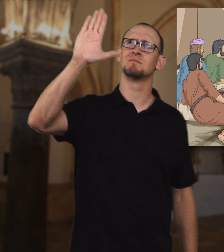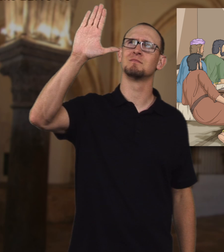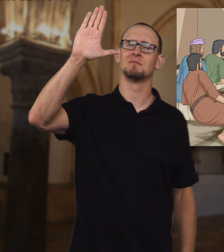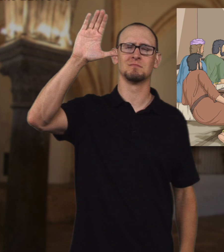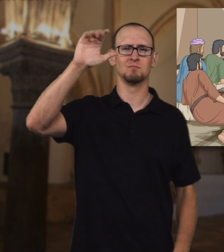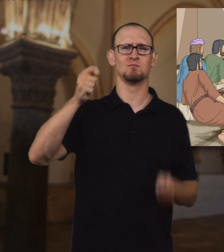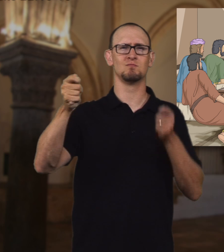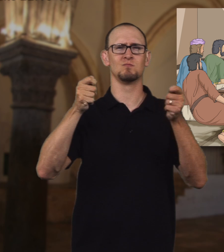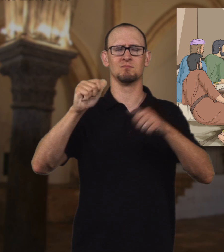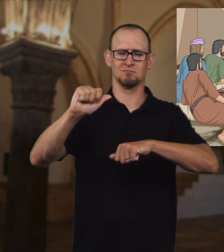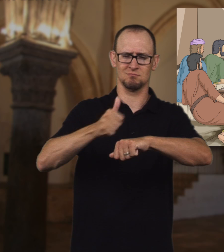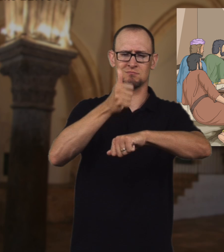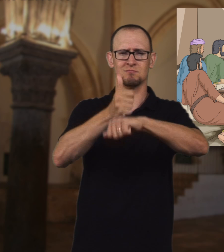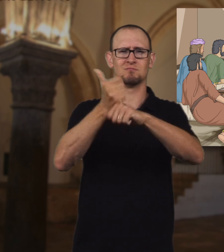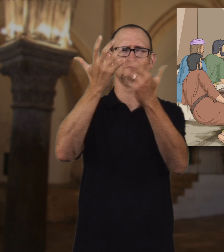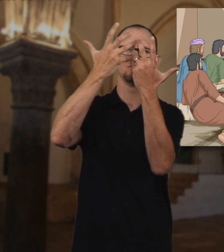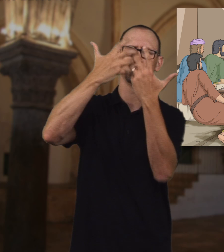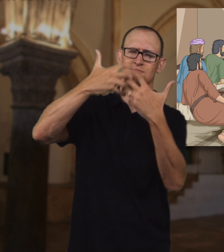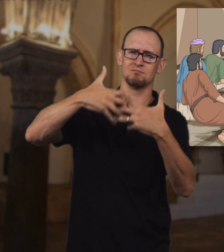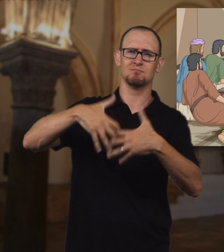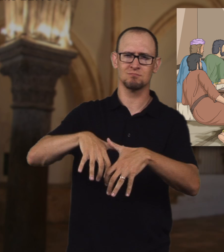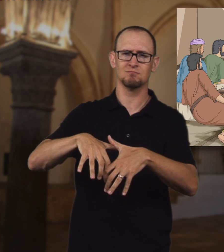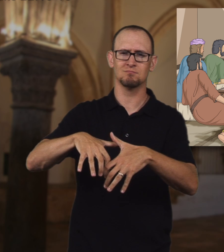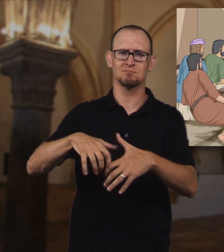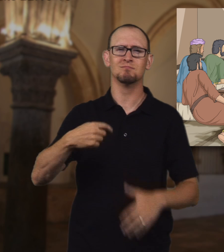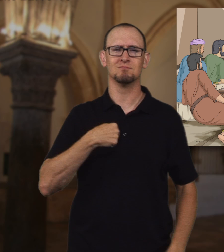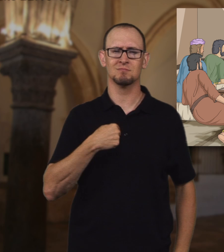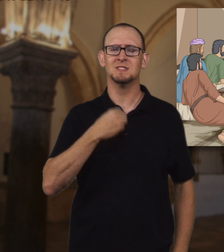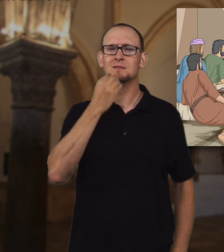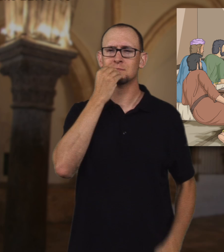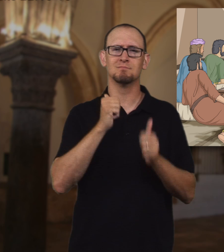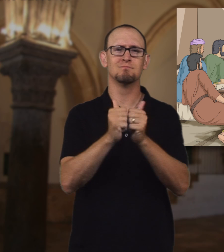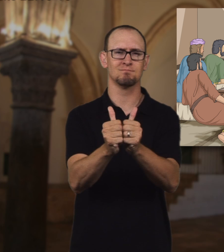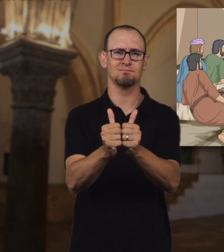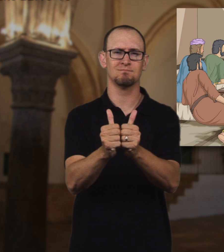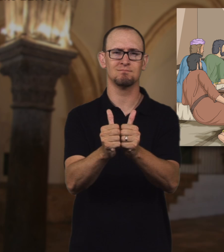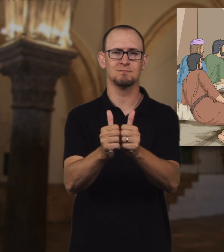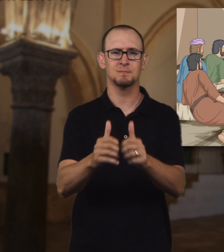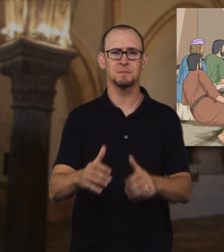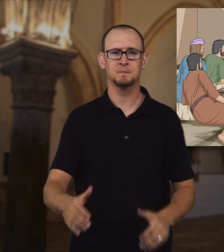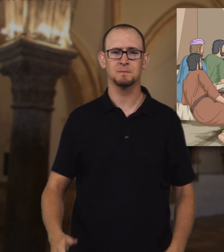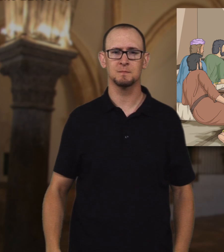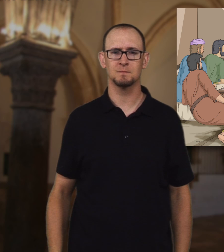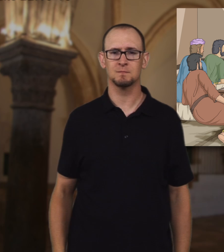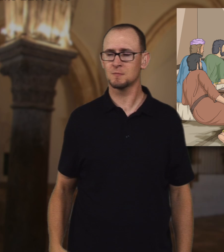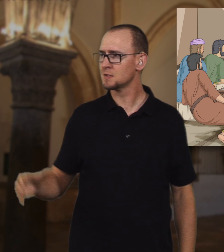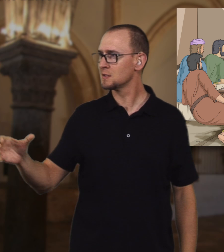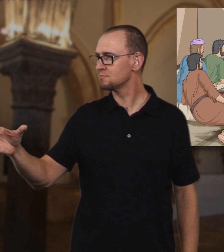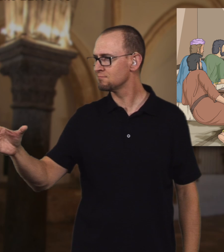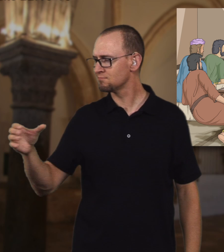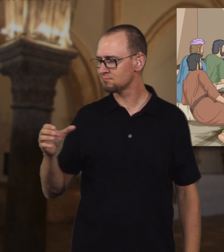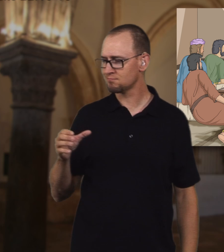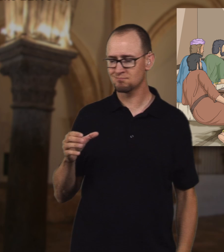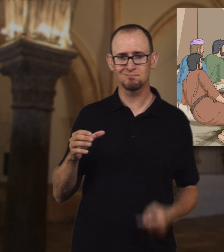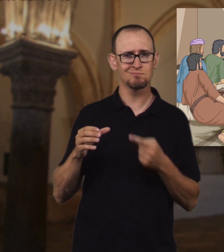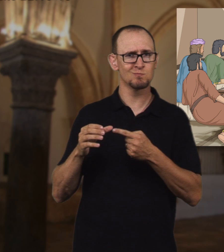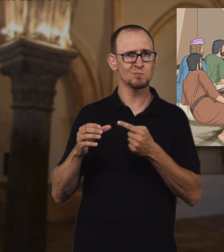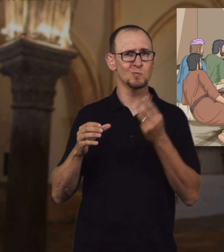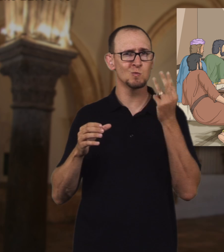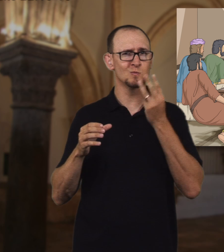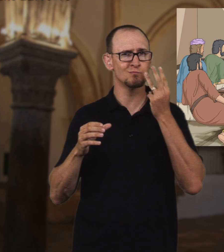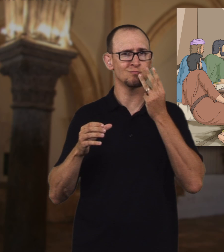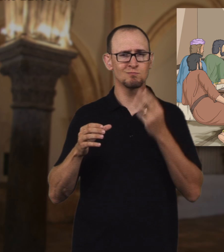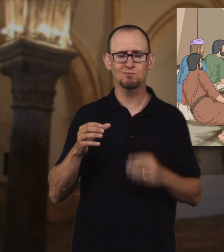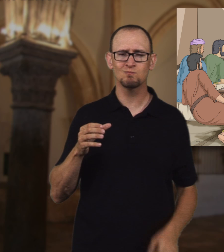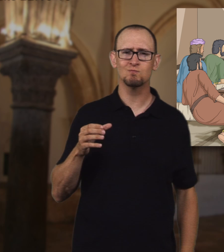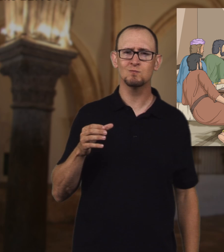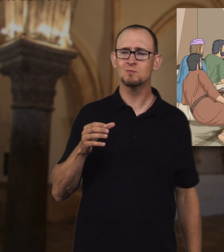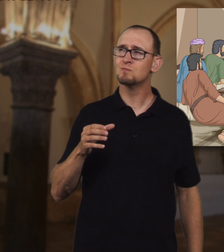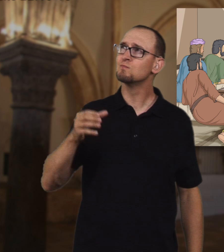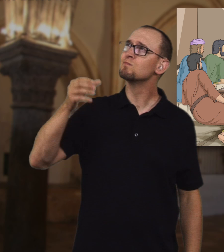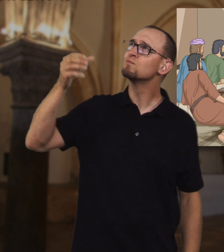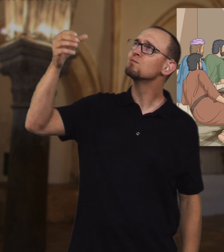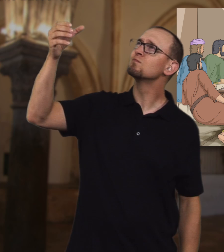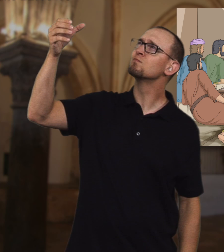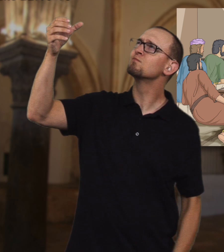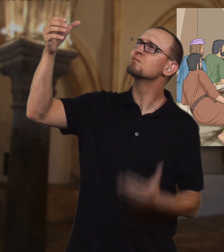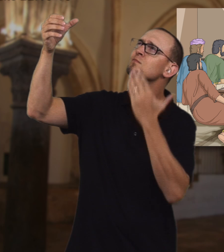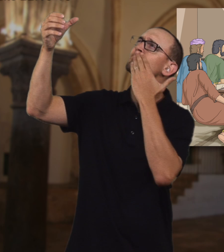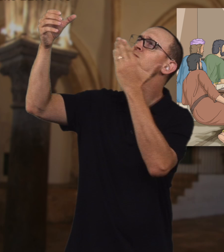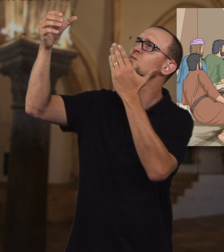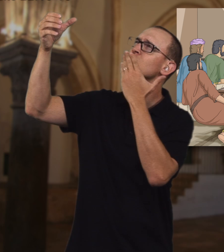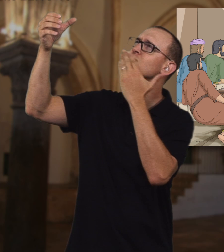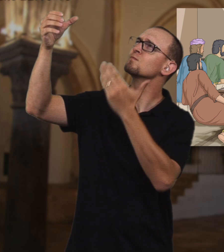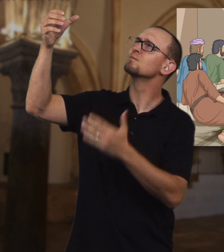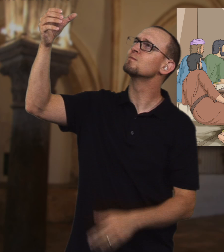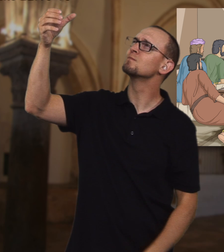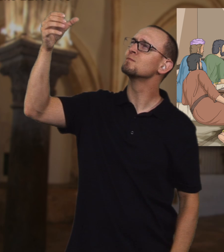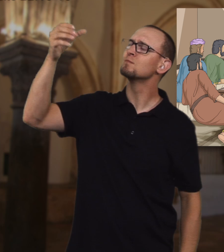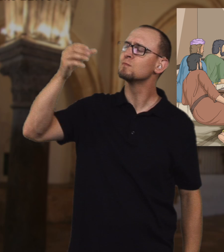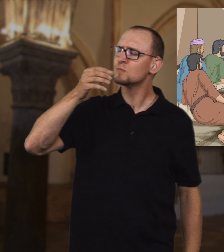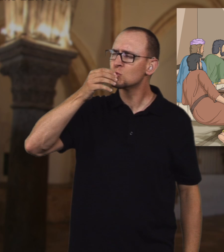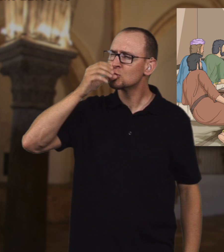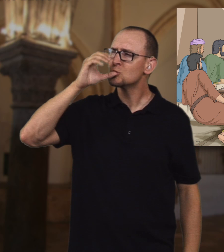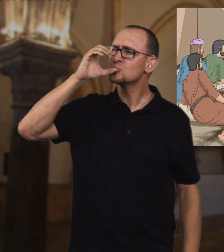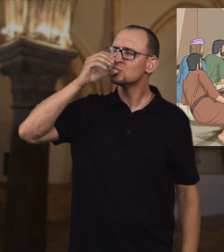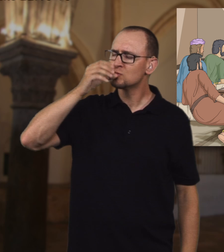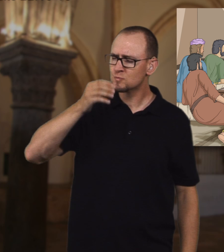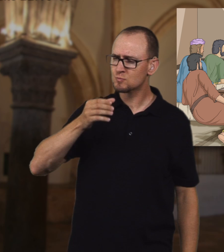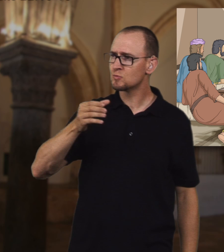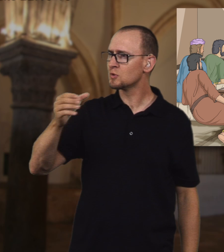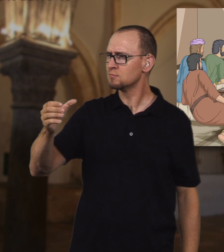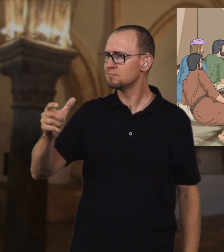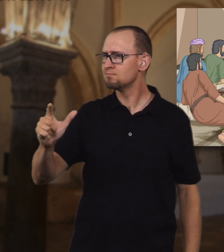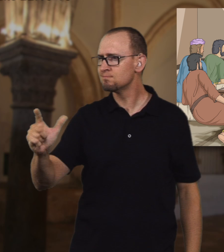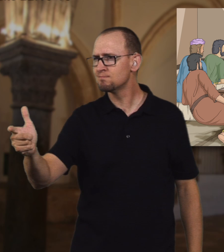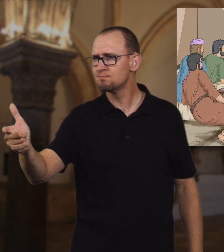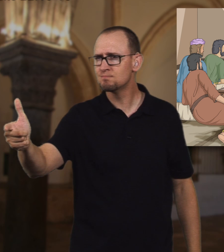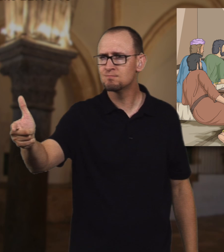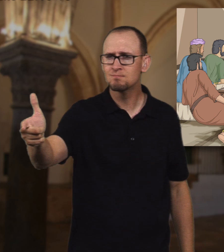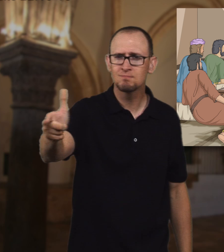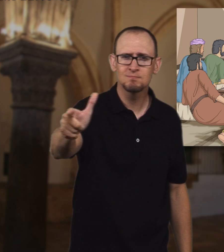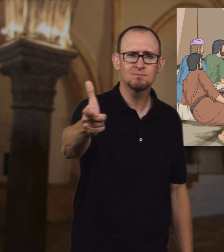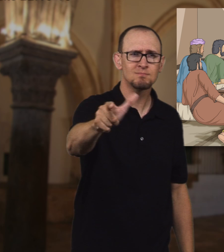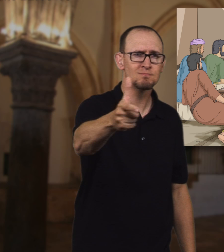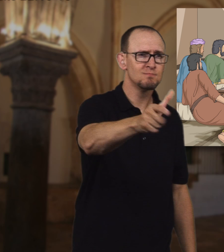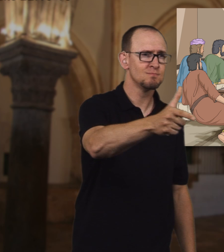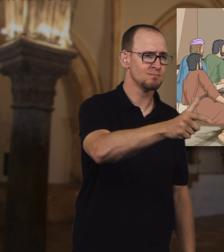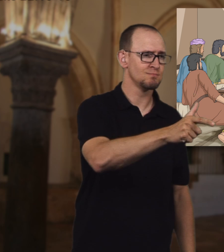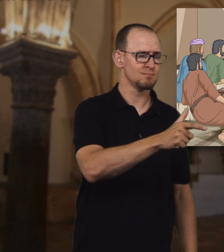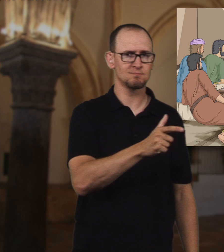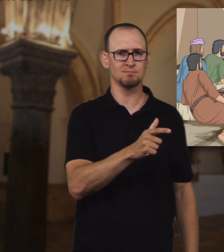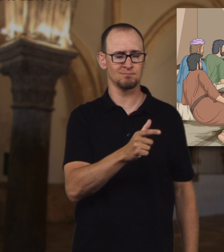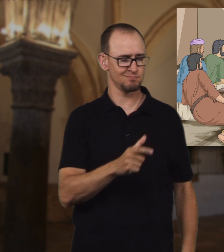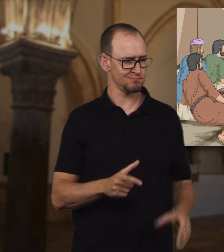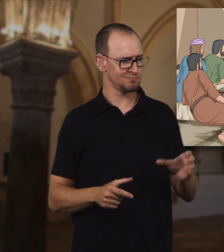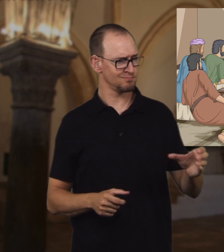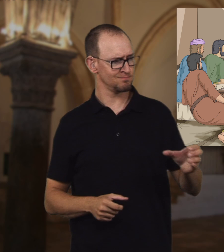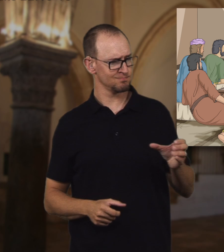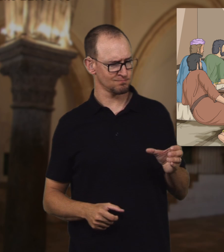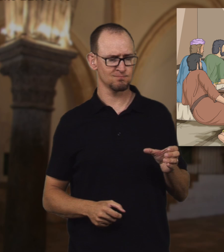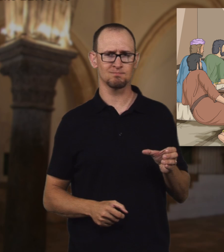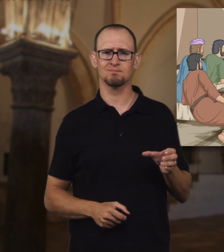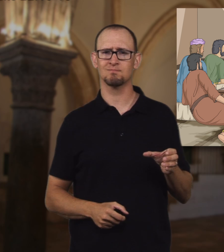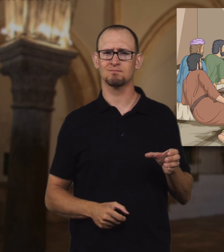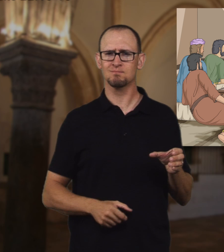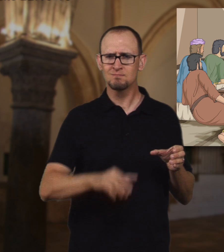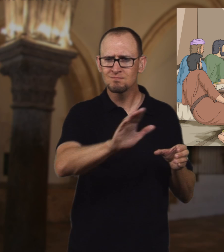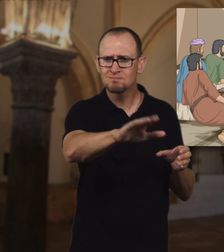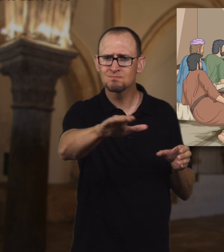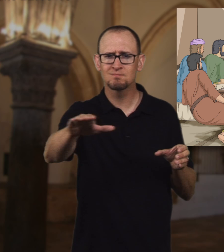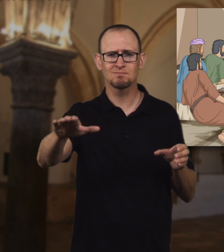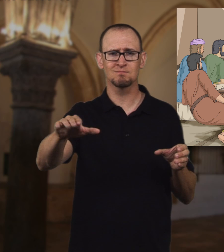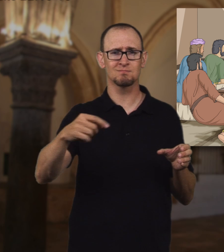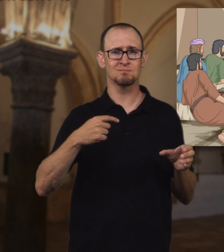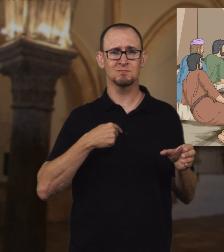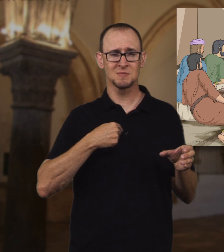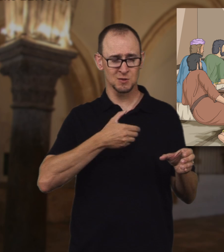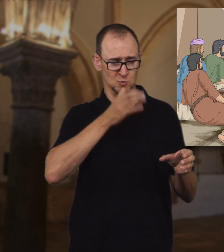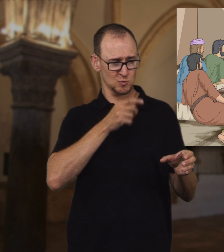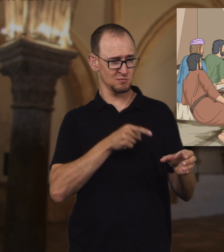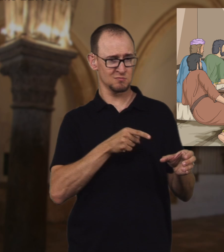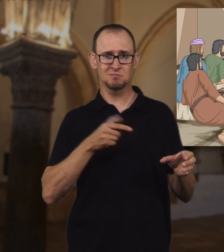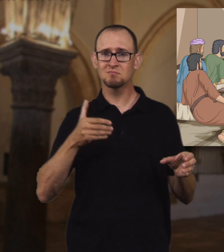After taking the cup, He gave thanks and said, “Take this and divide it among yourselves.